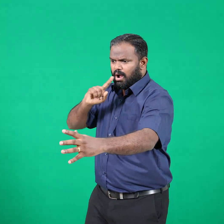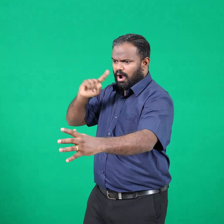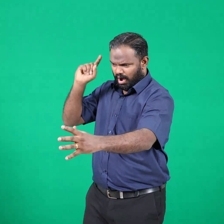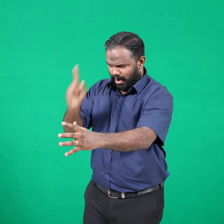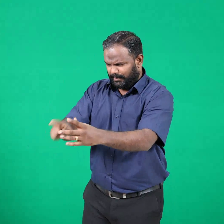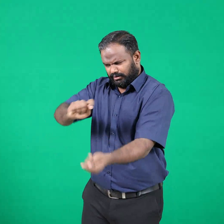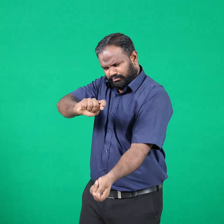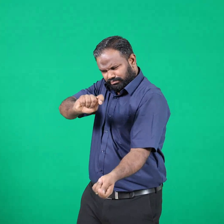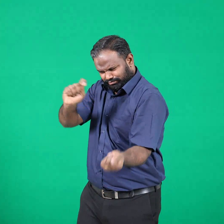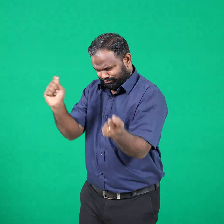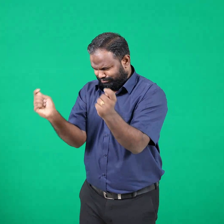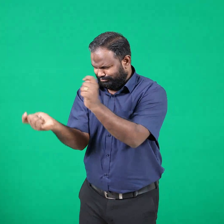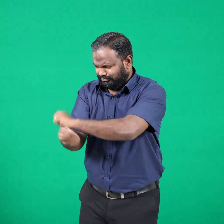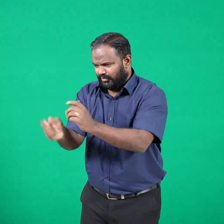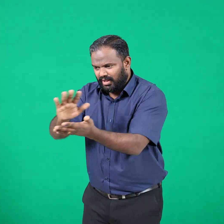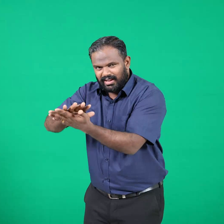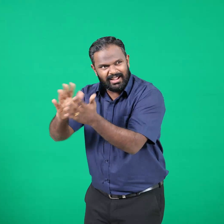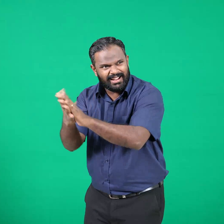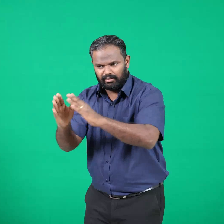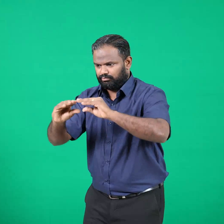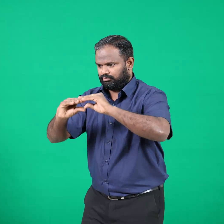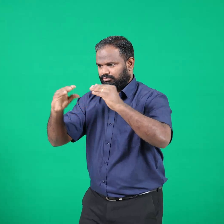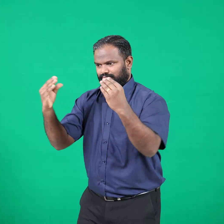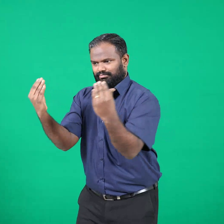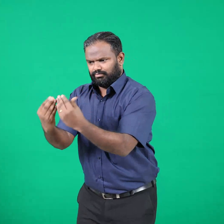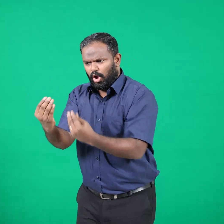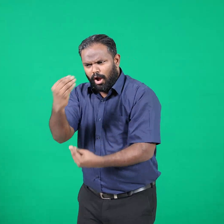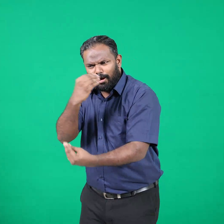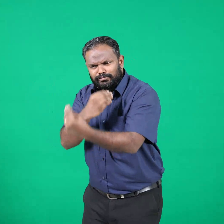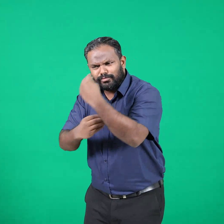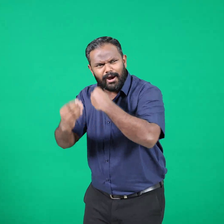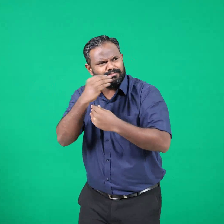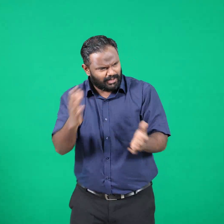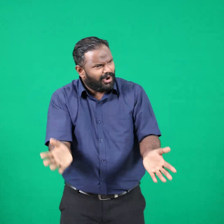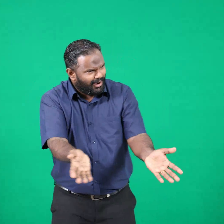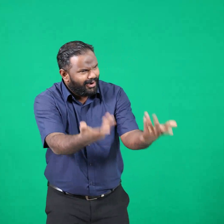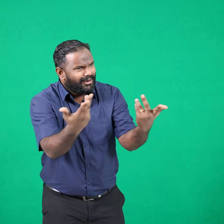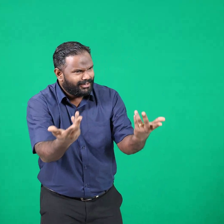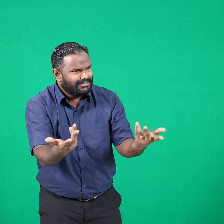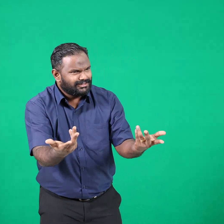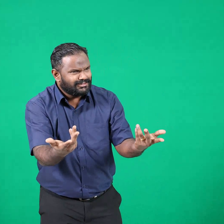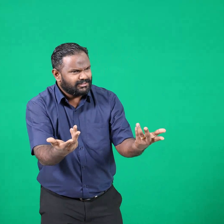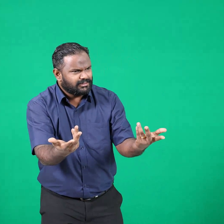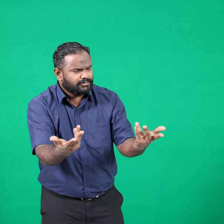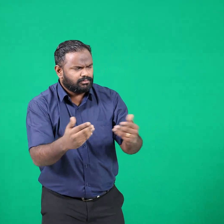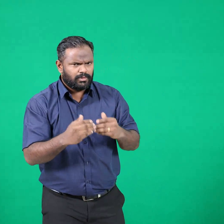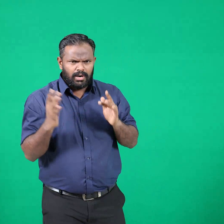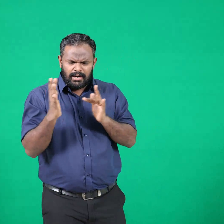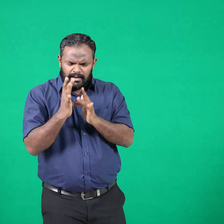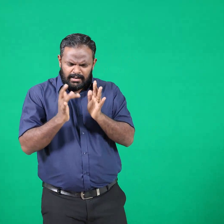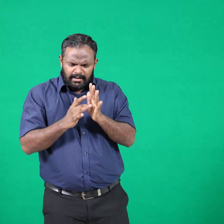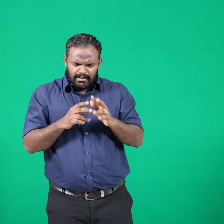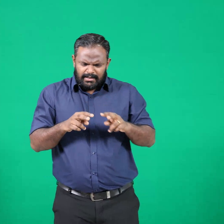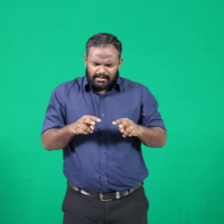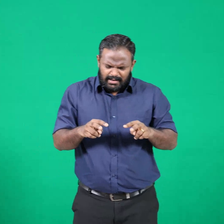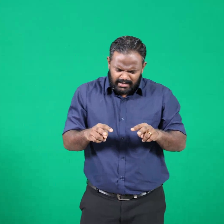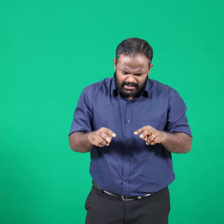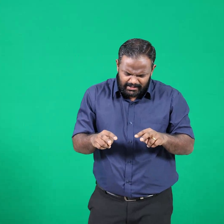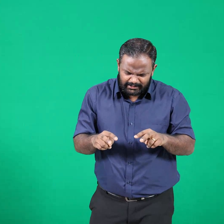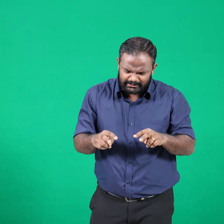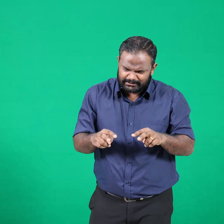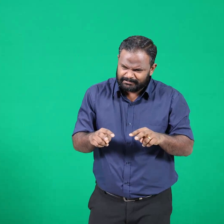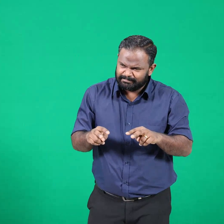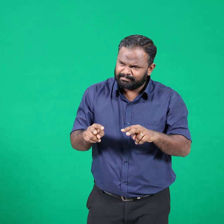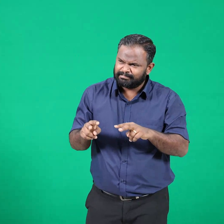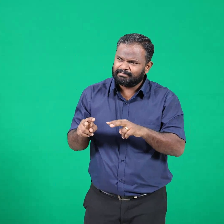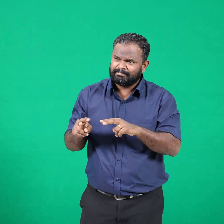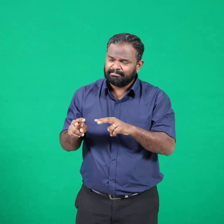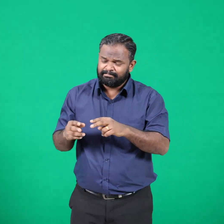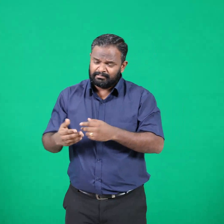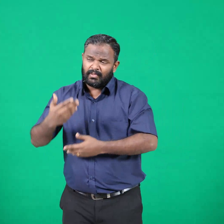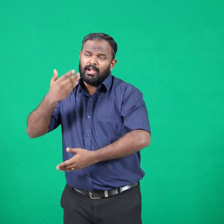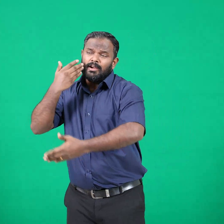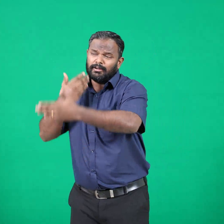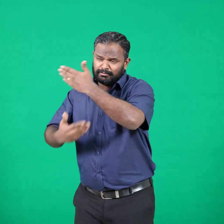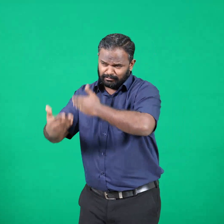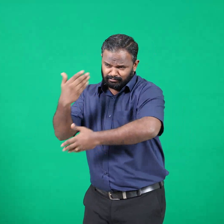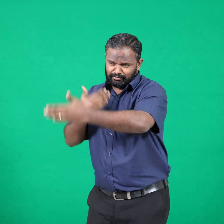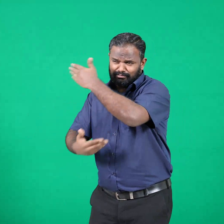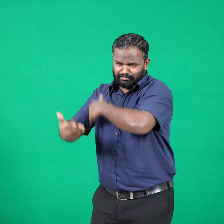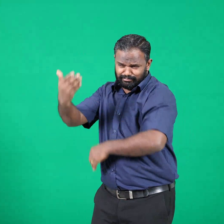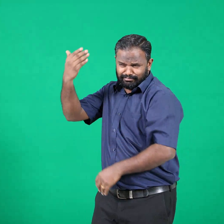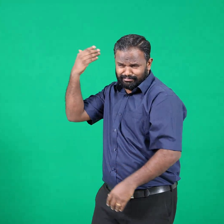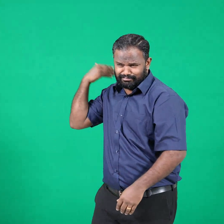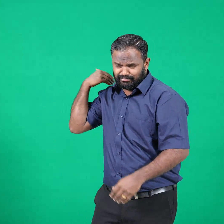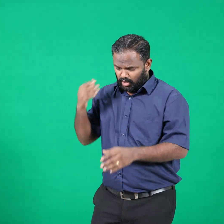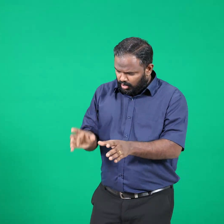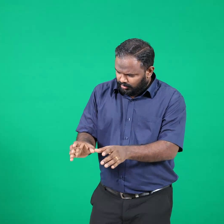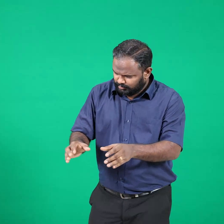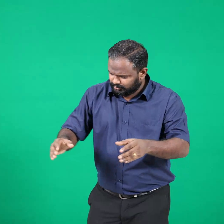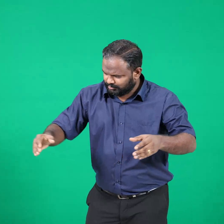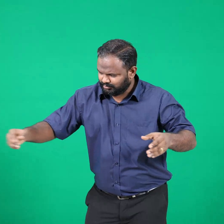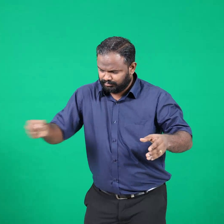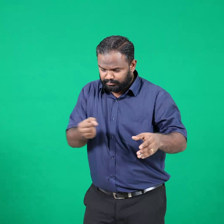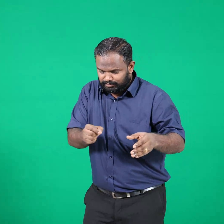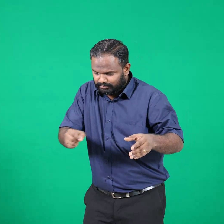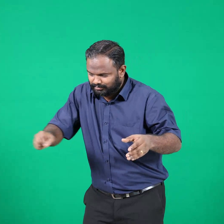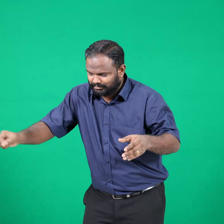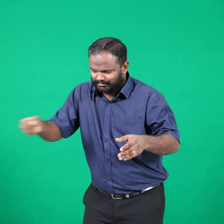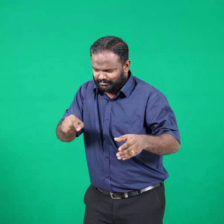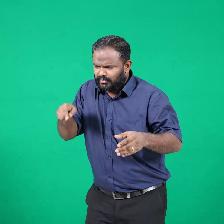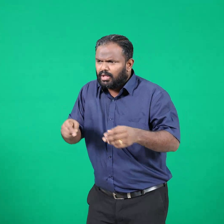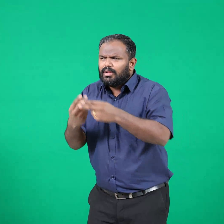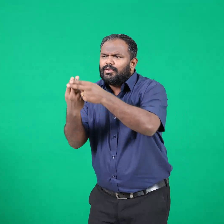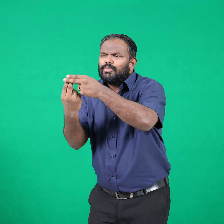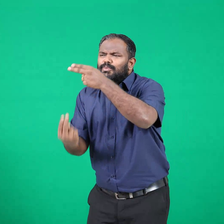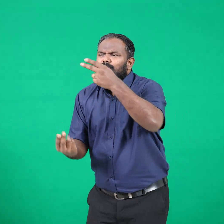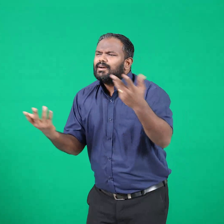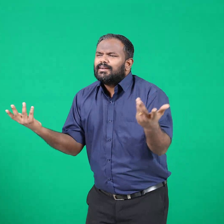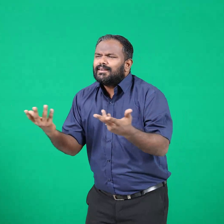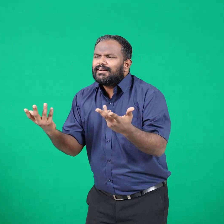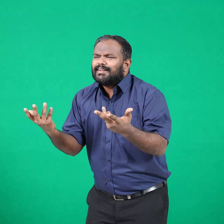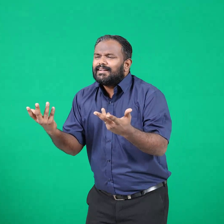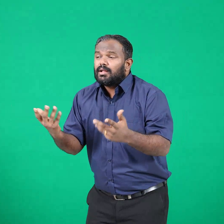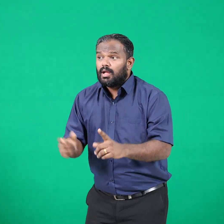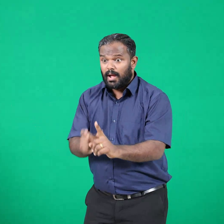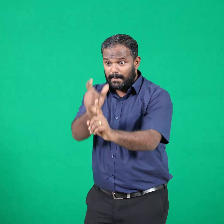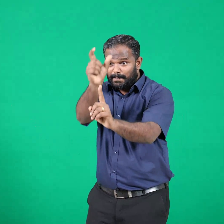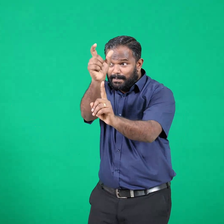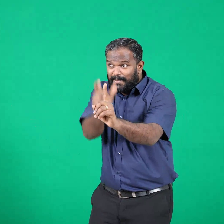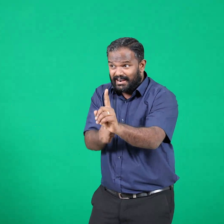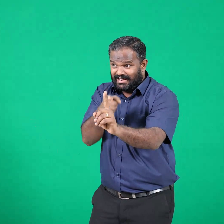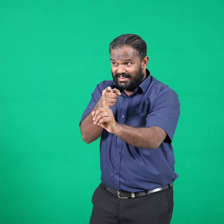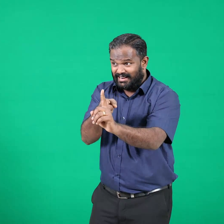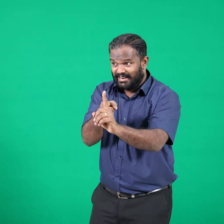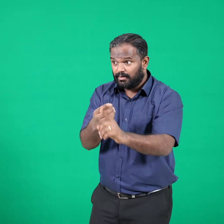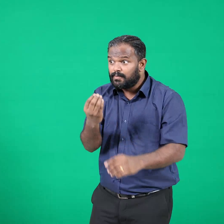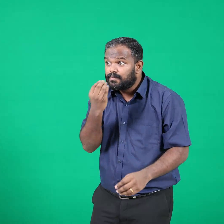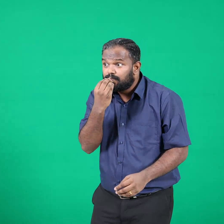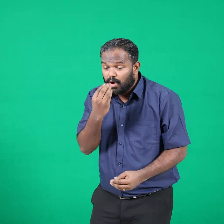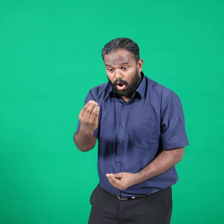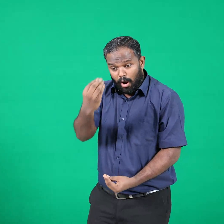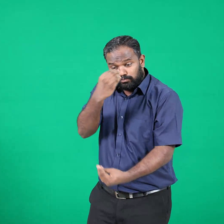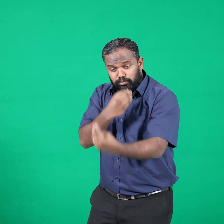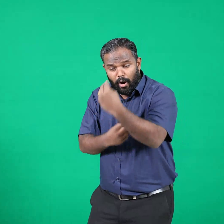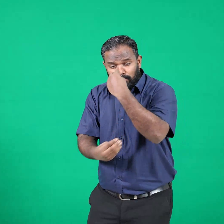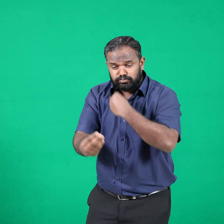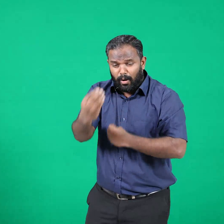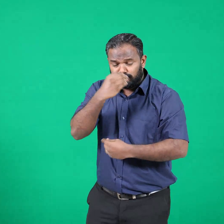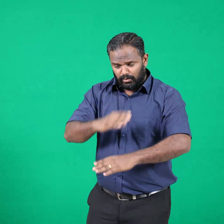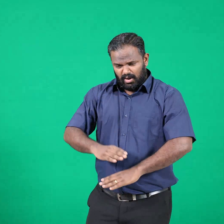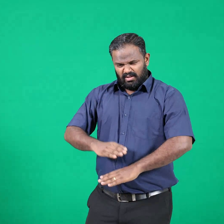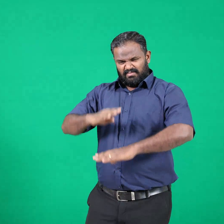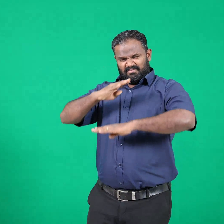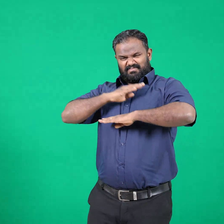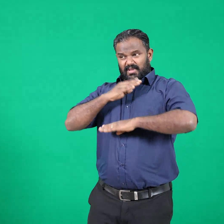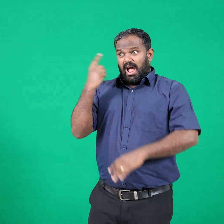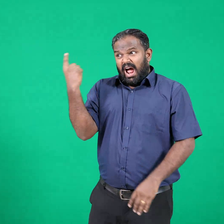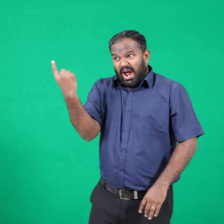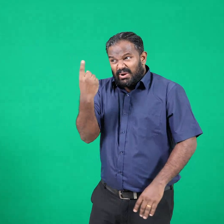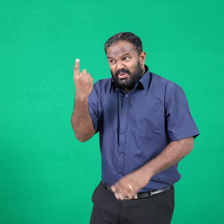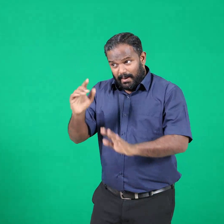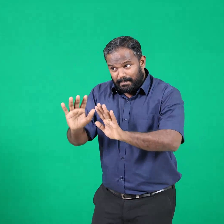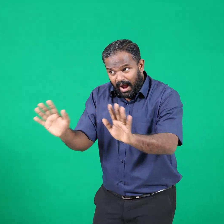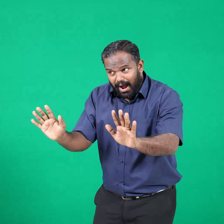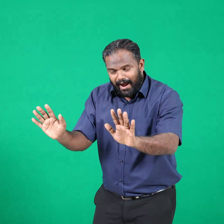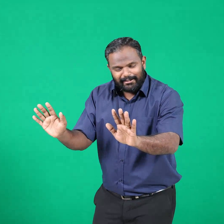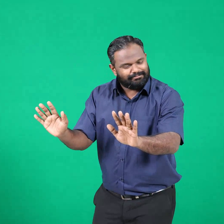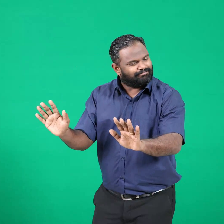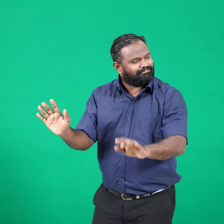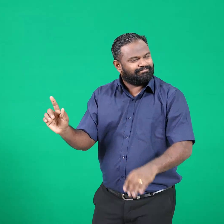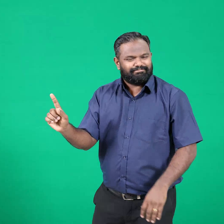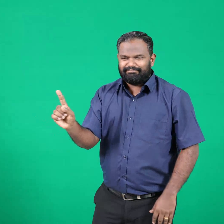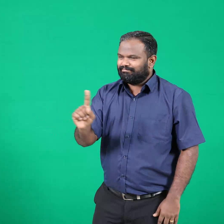The devil said to Him, "If You are the Son of God, tell this stone to become bread."